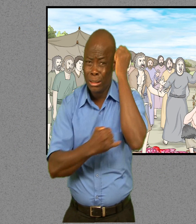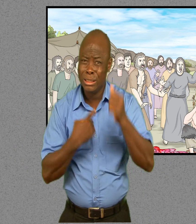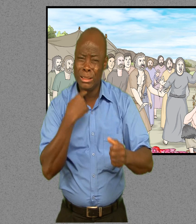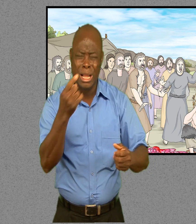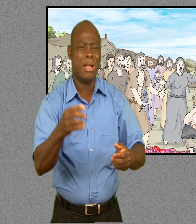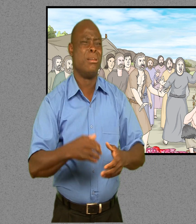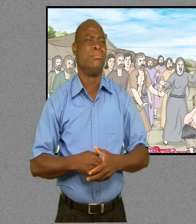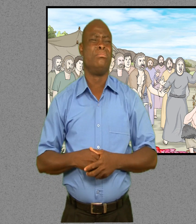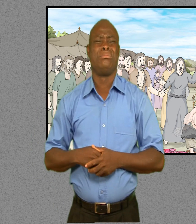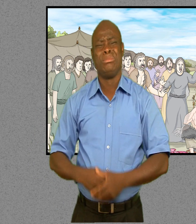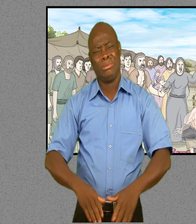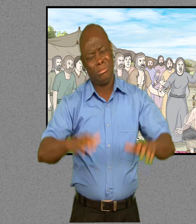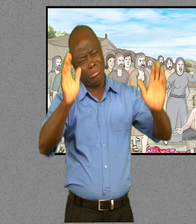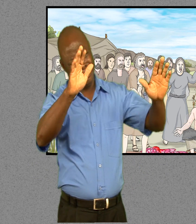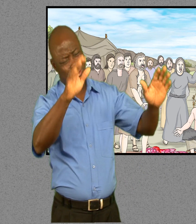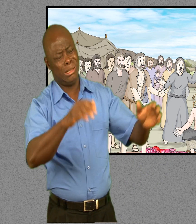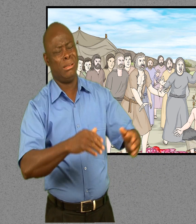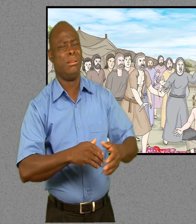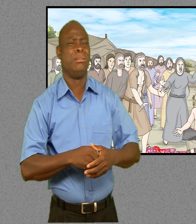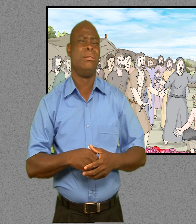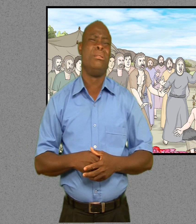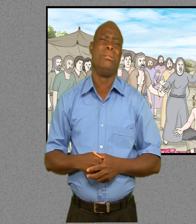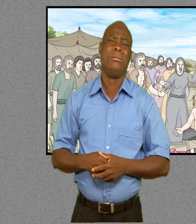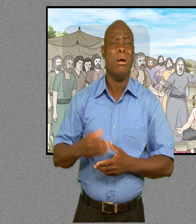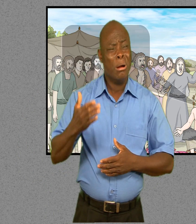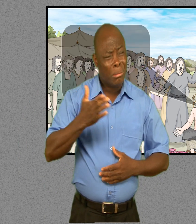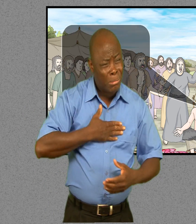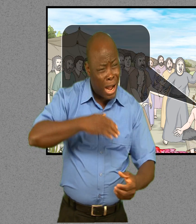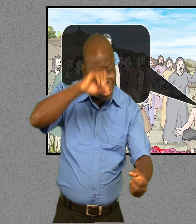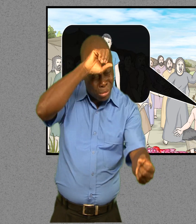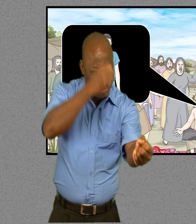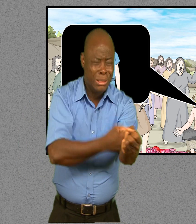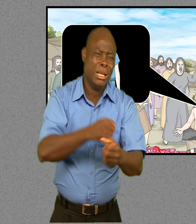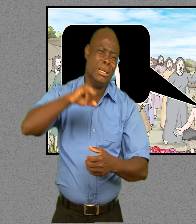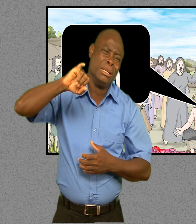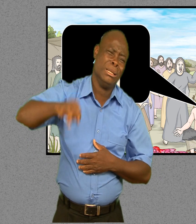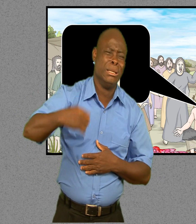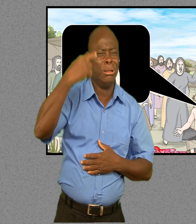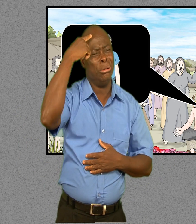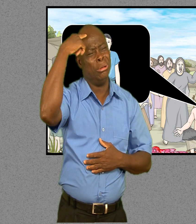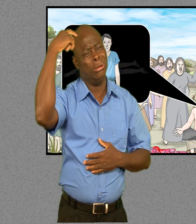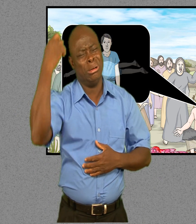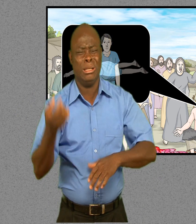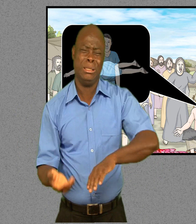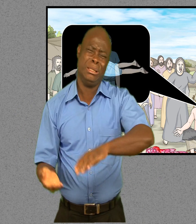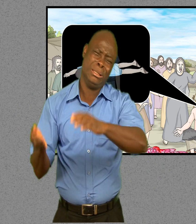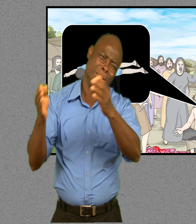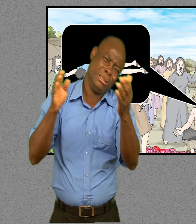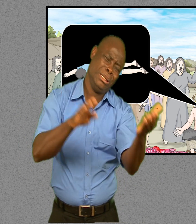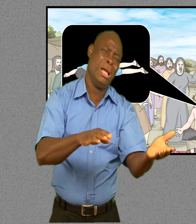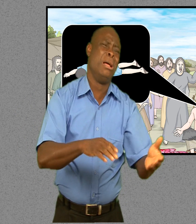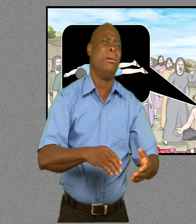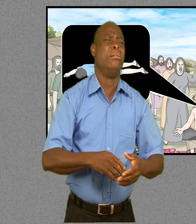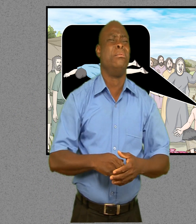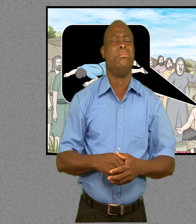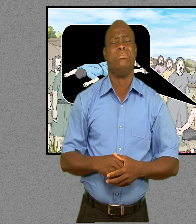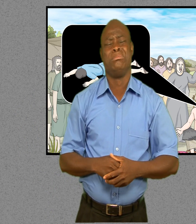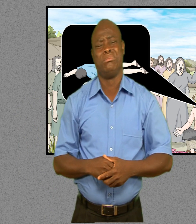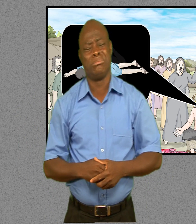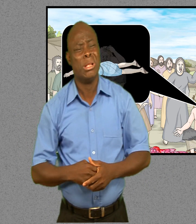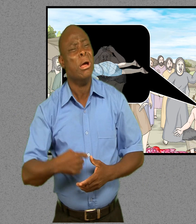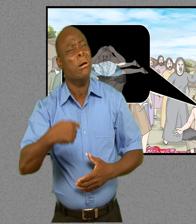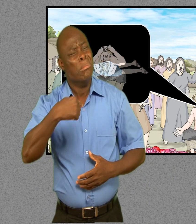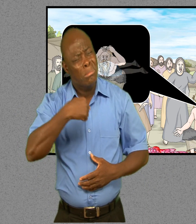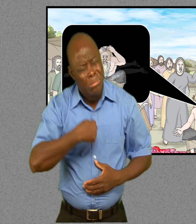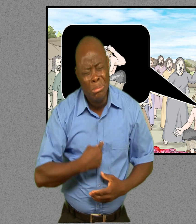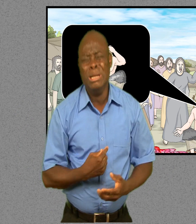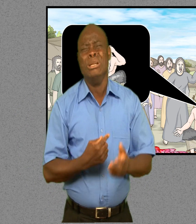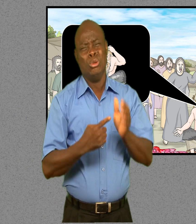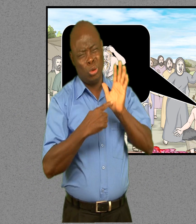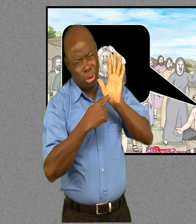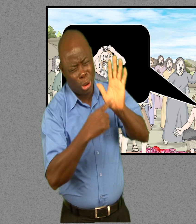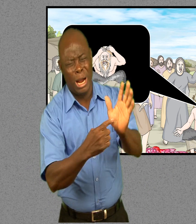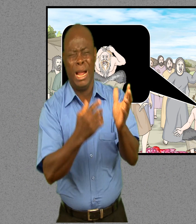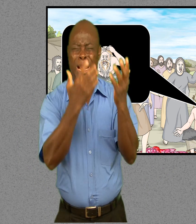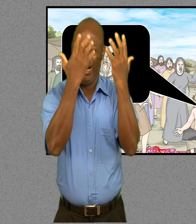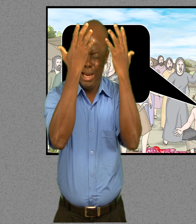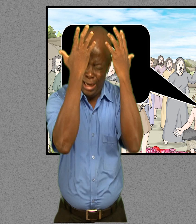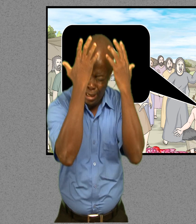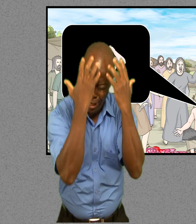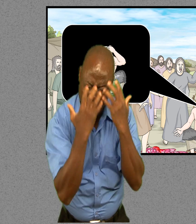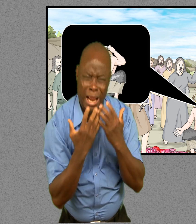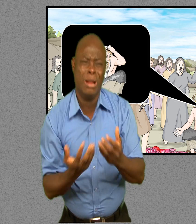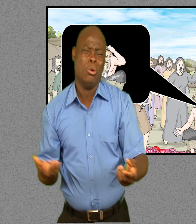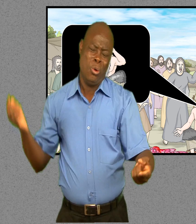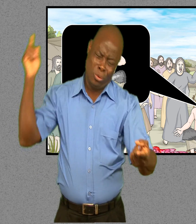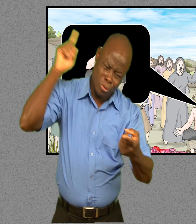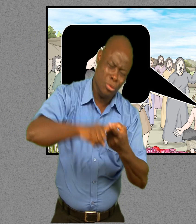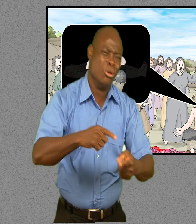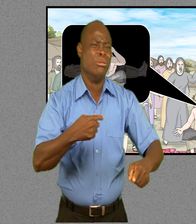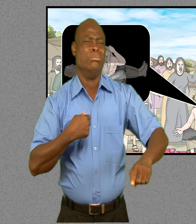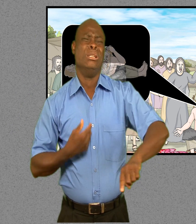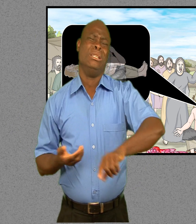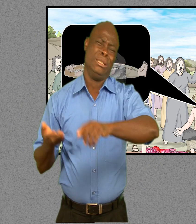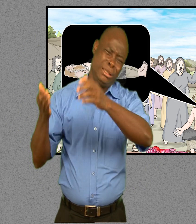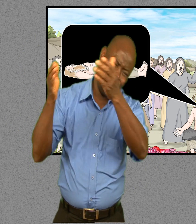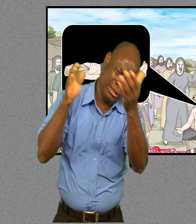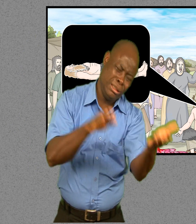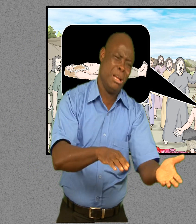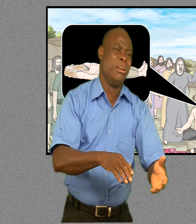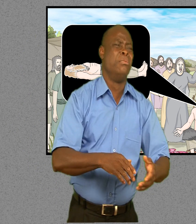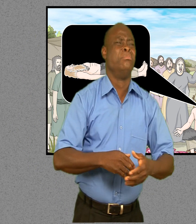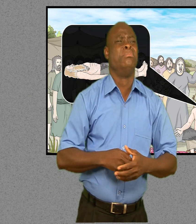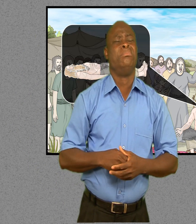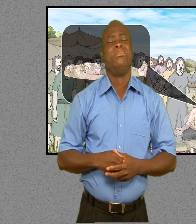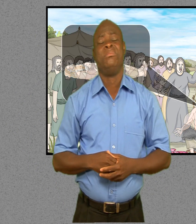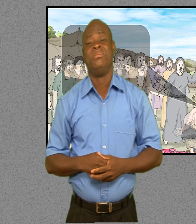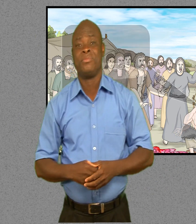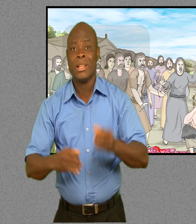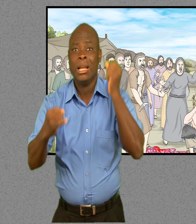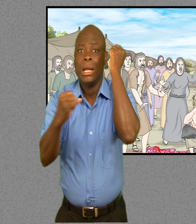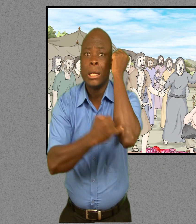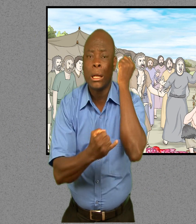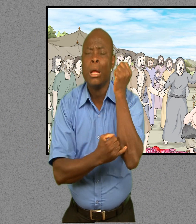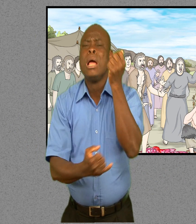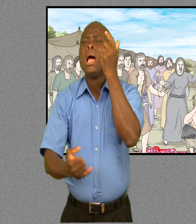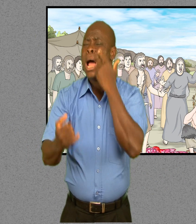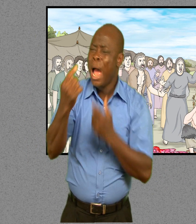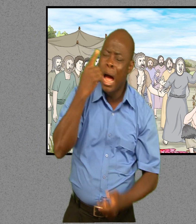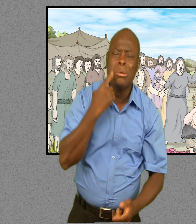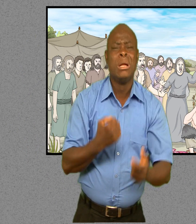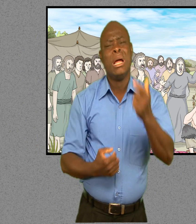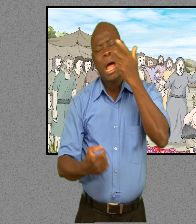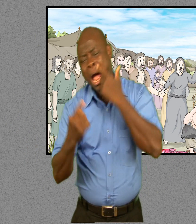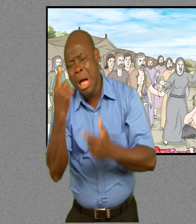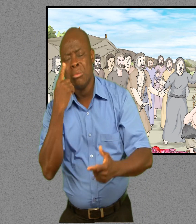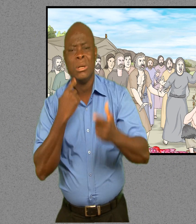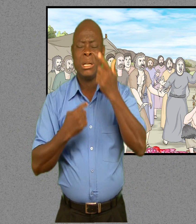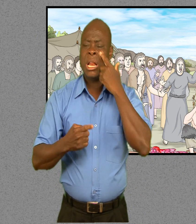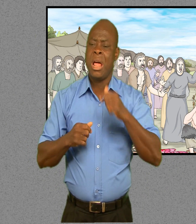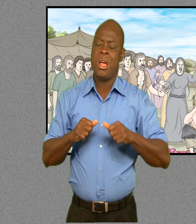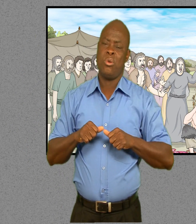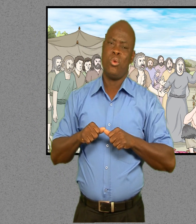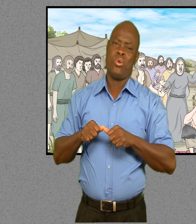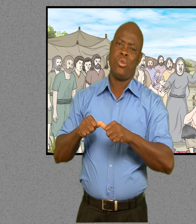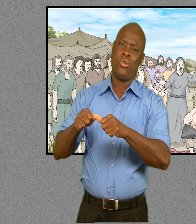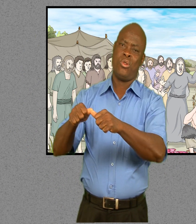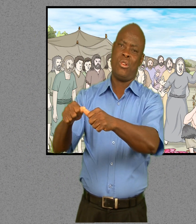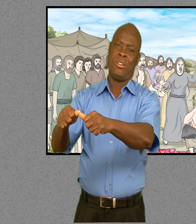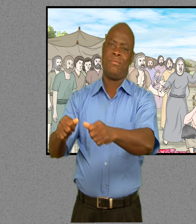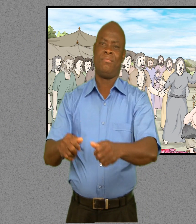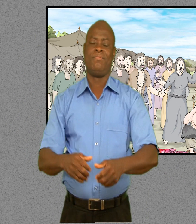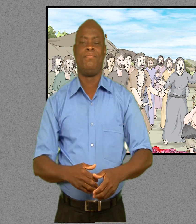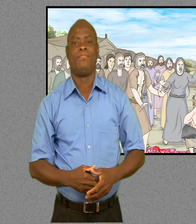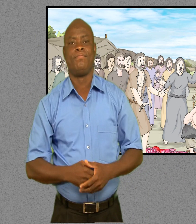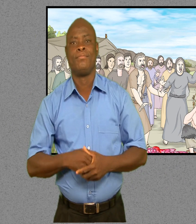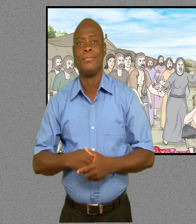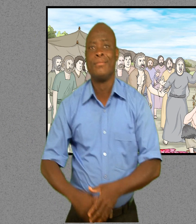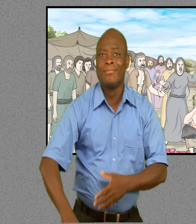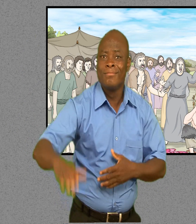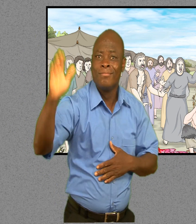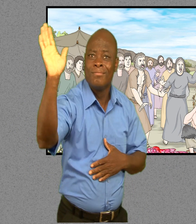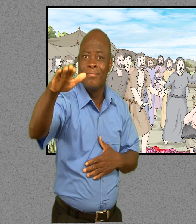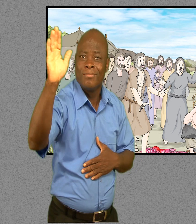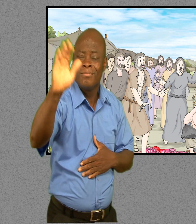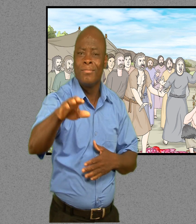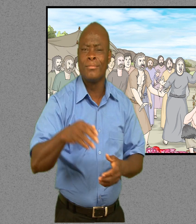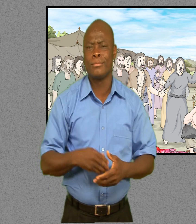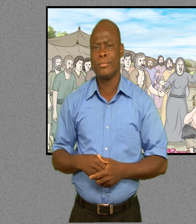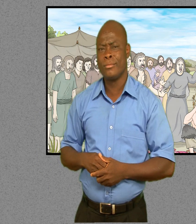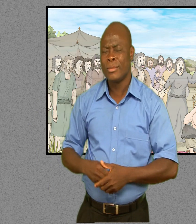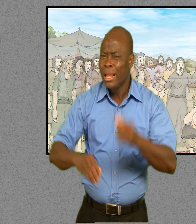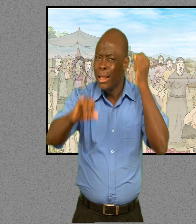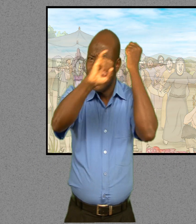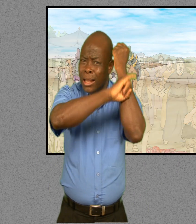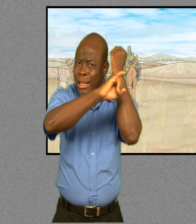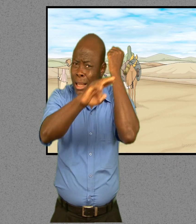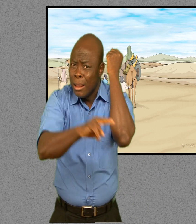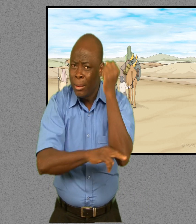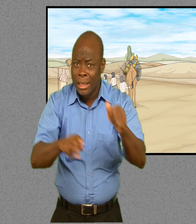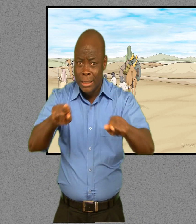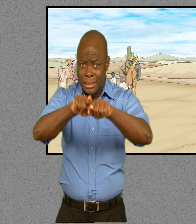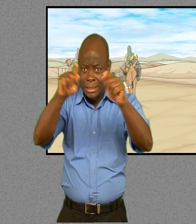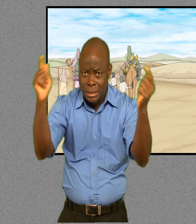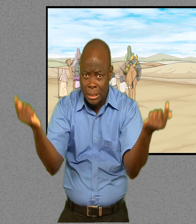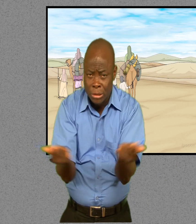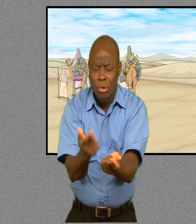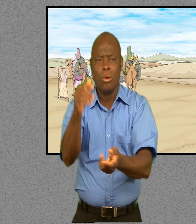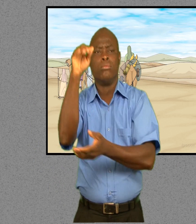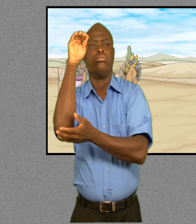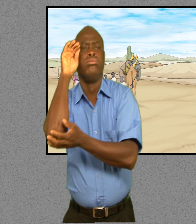“No,” he said. “I will go down to Sheol mourning for my son.”